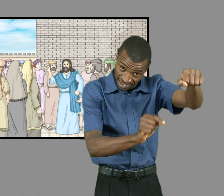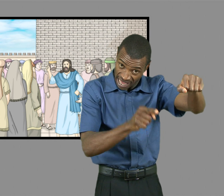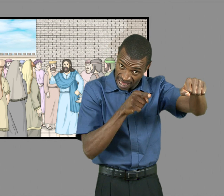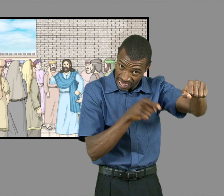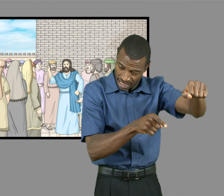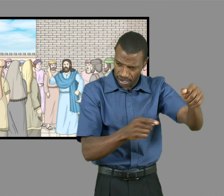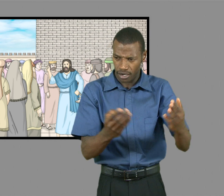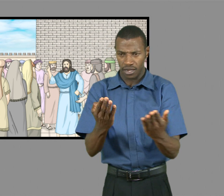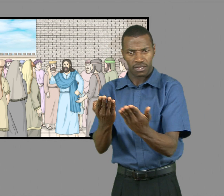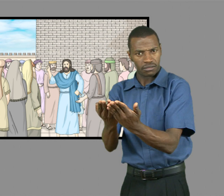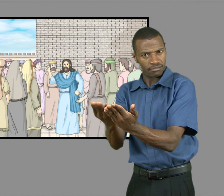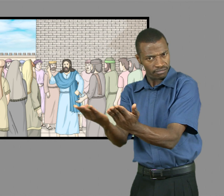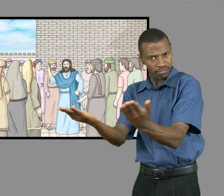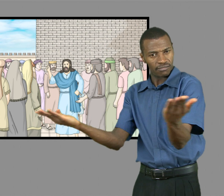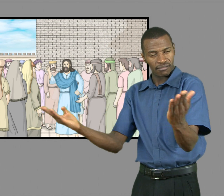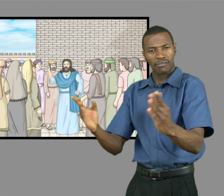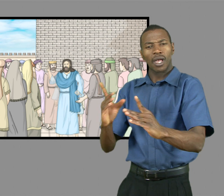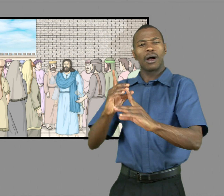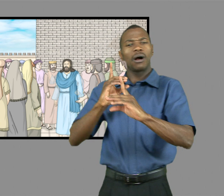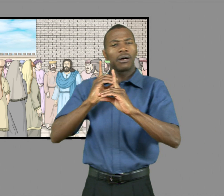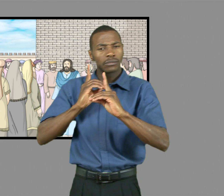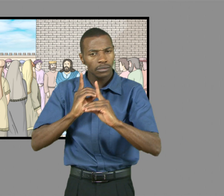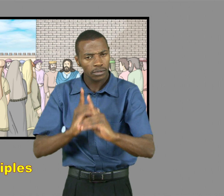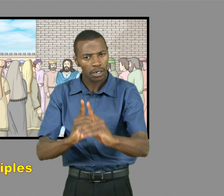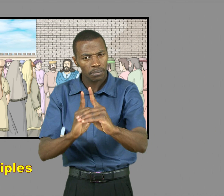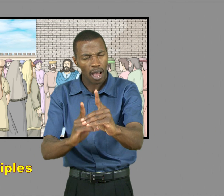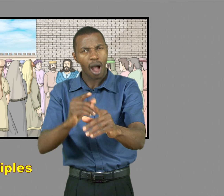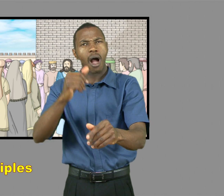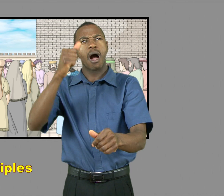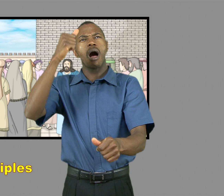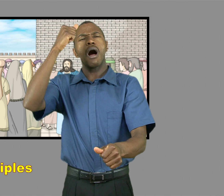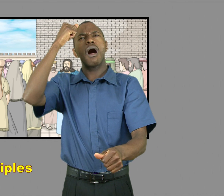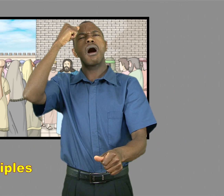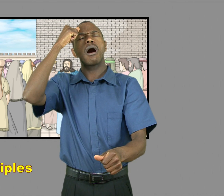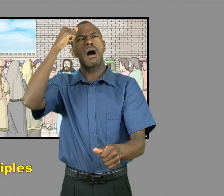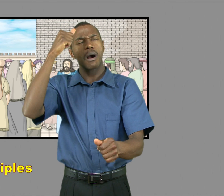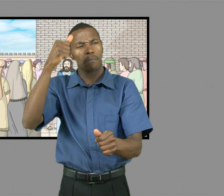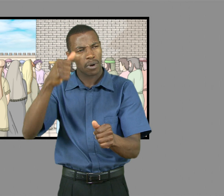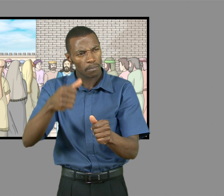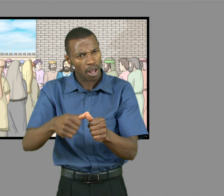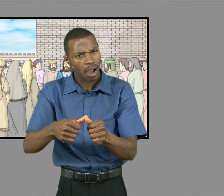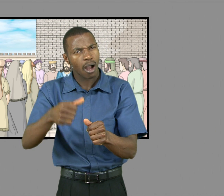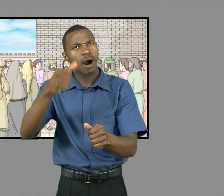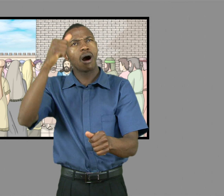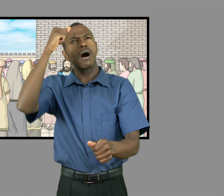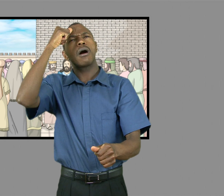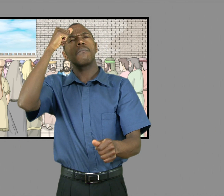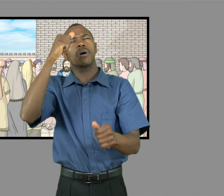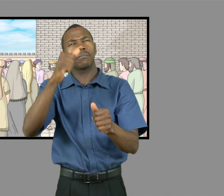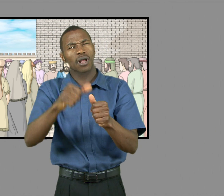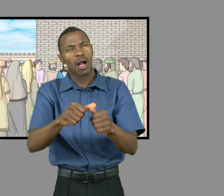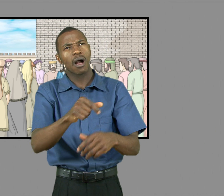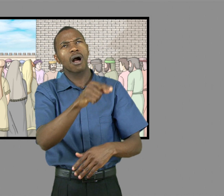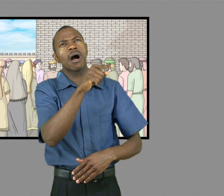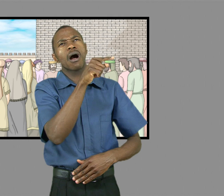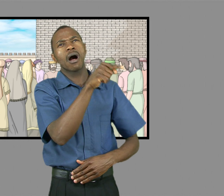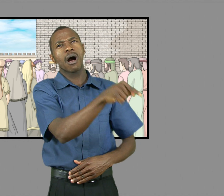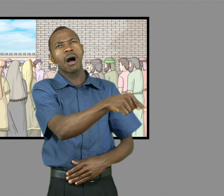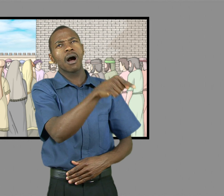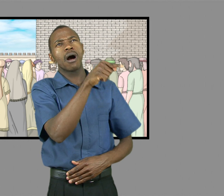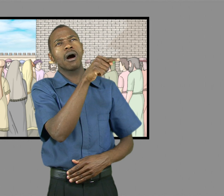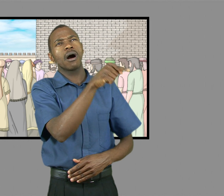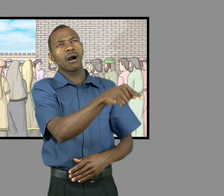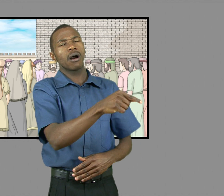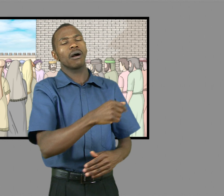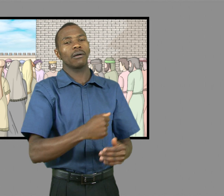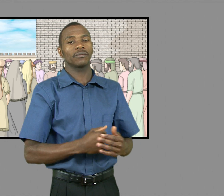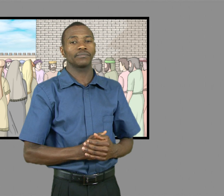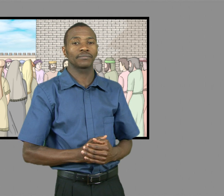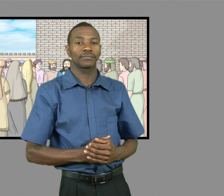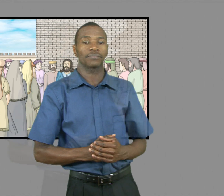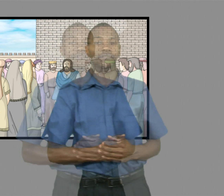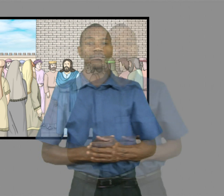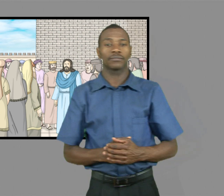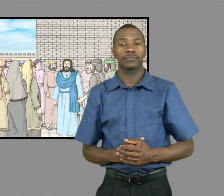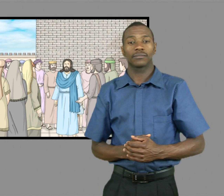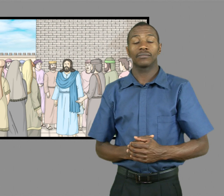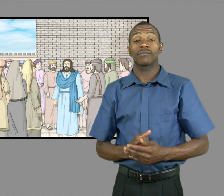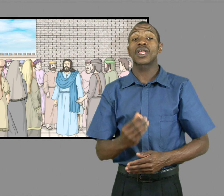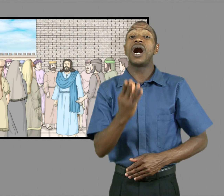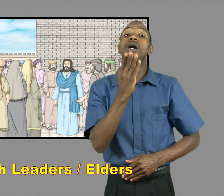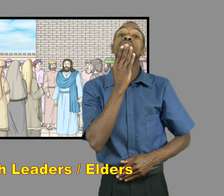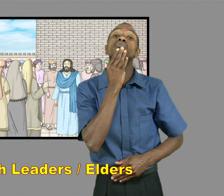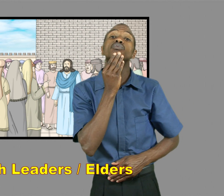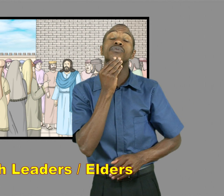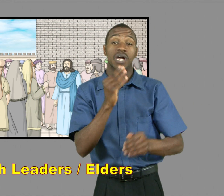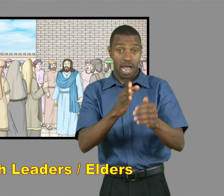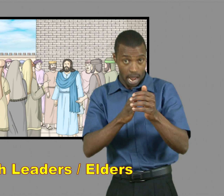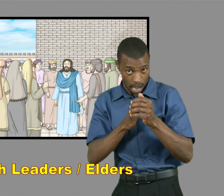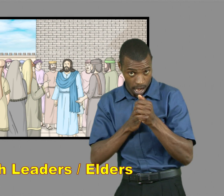His disciples remembered that it is written: “Zeal for Your house will consume Me.”